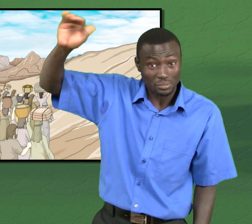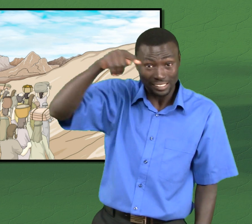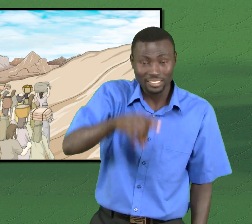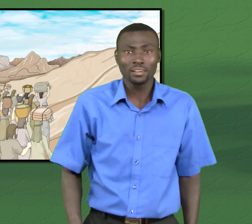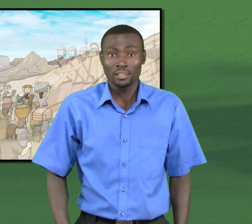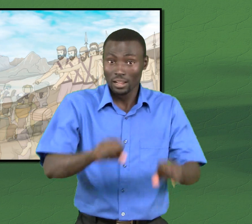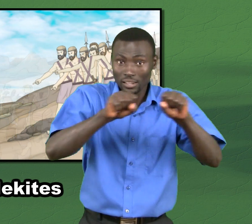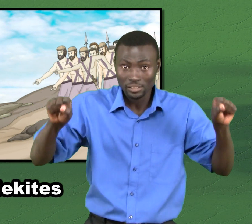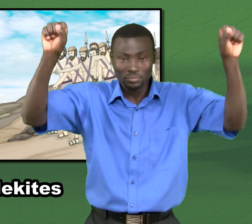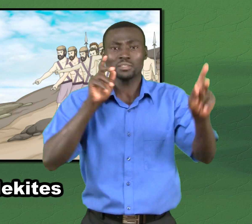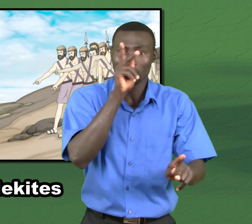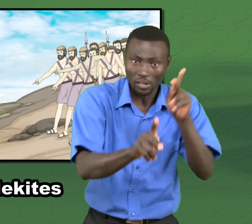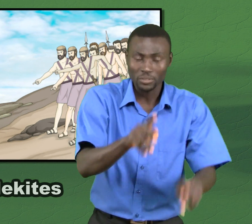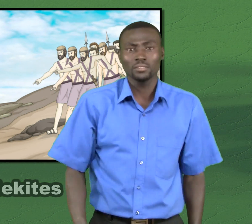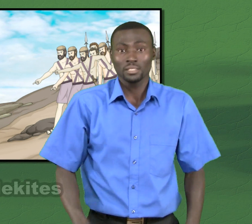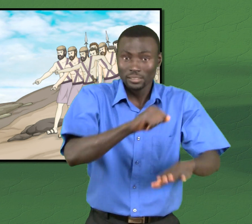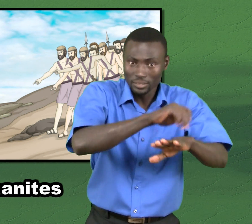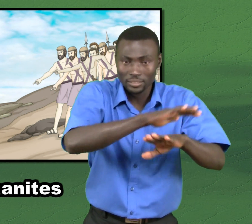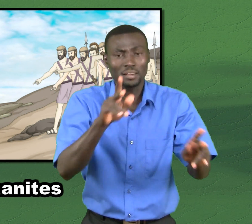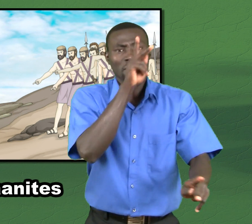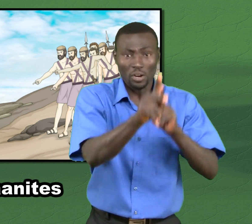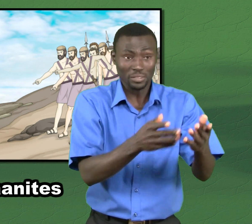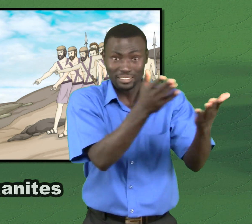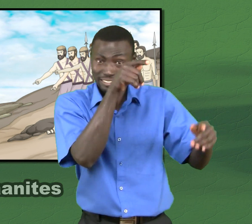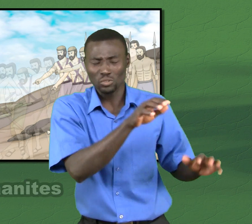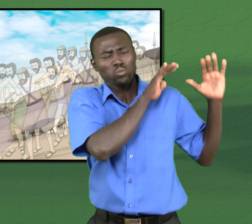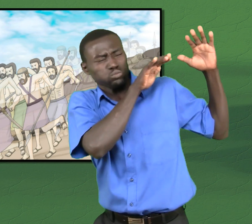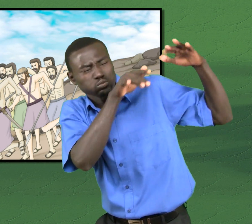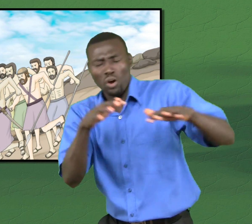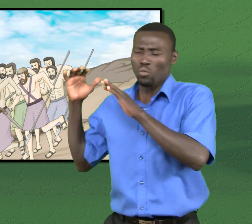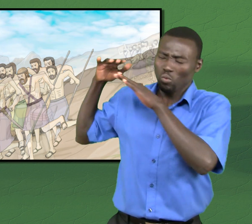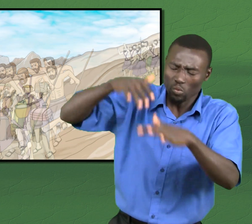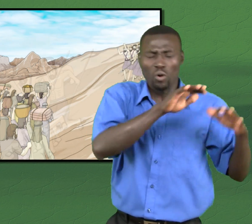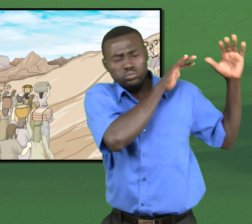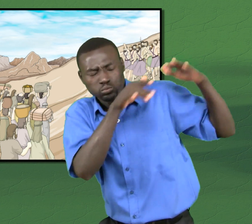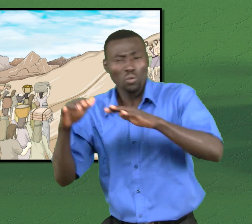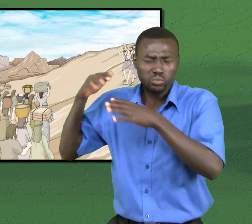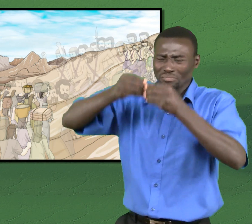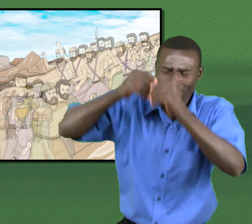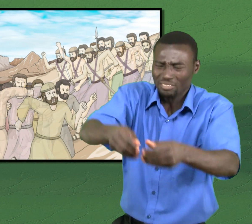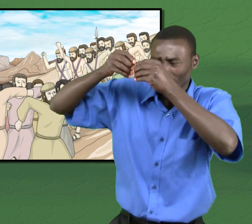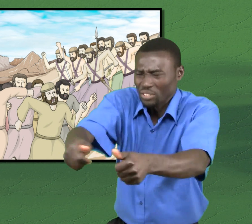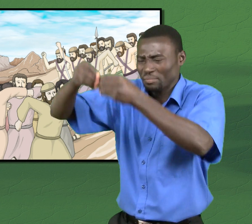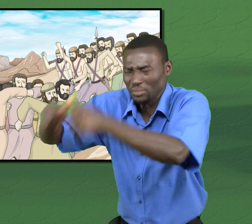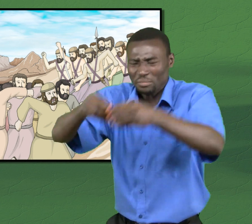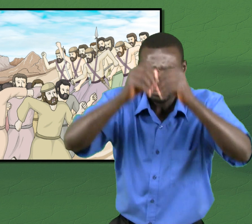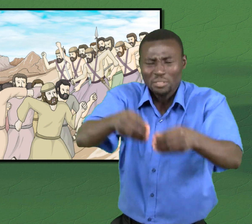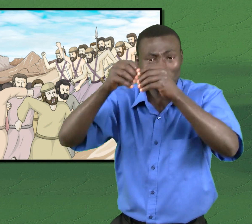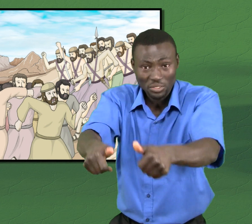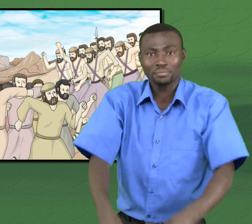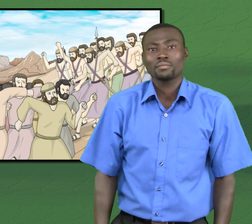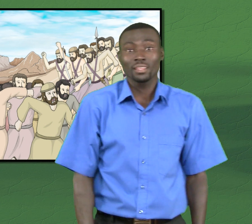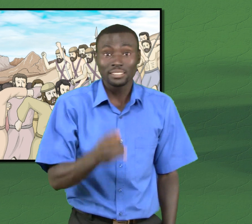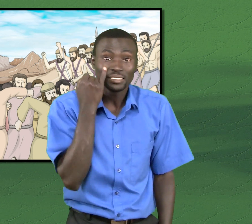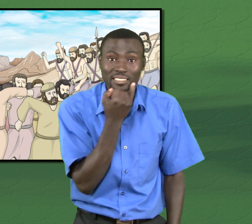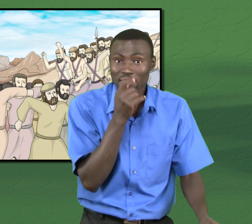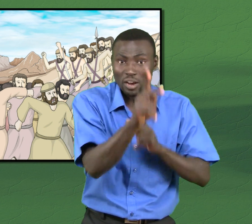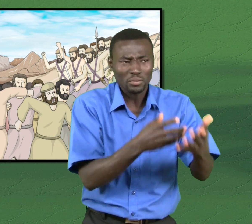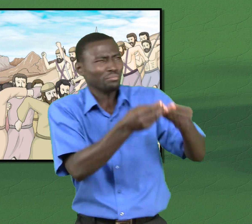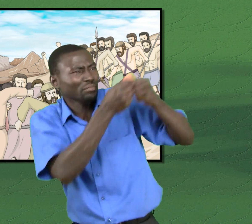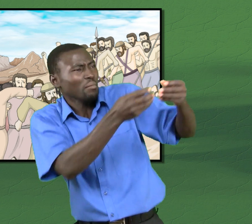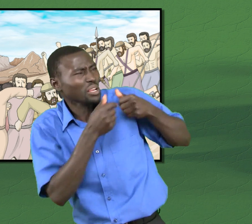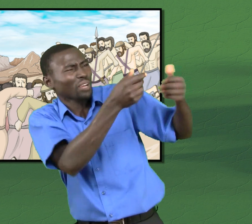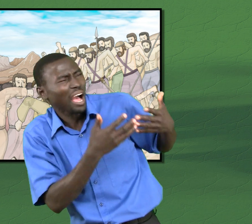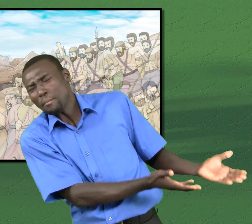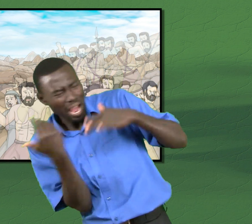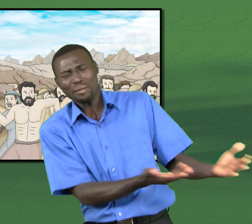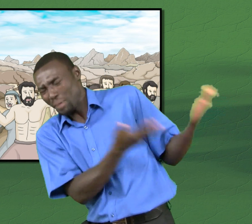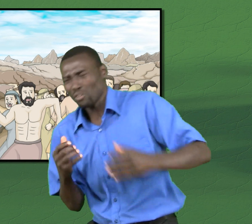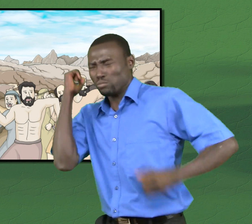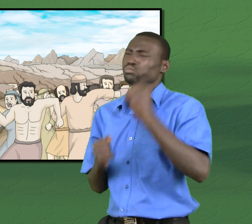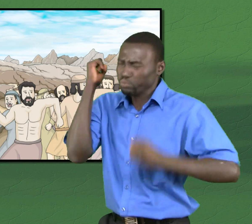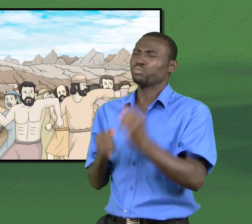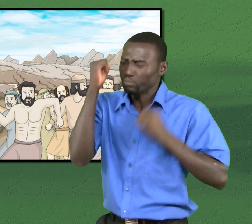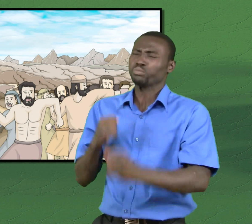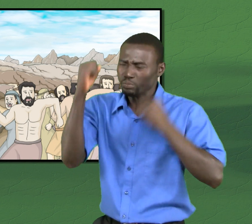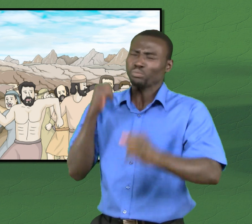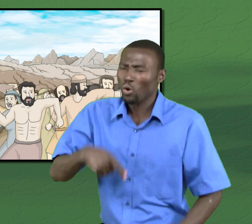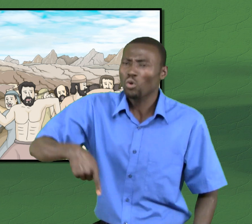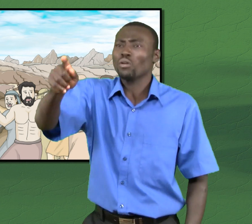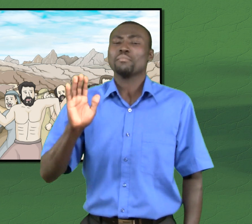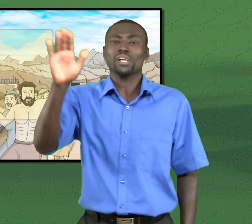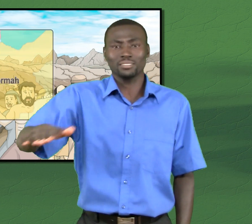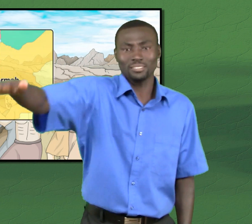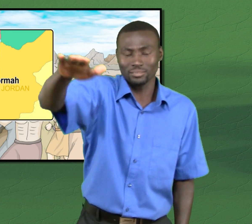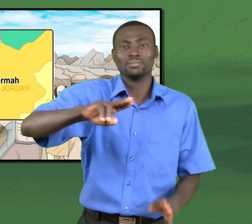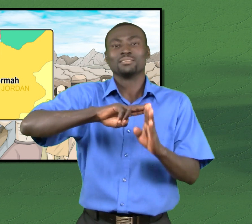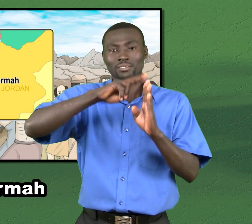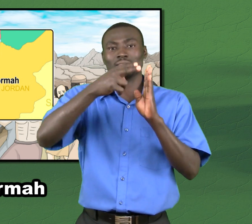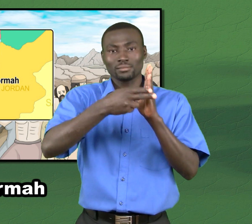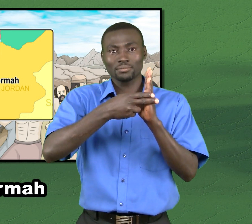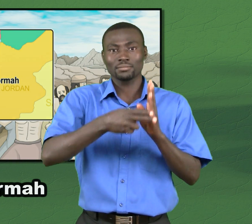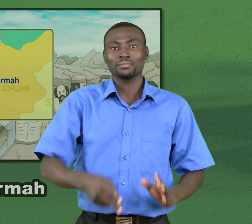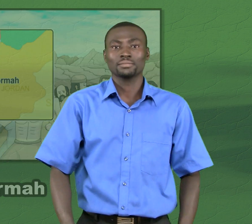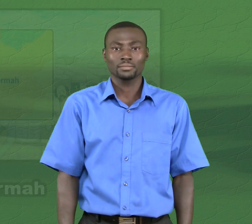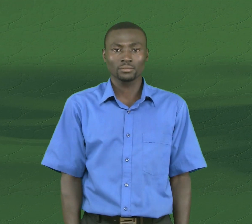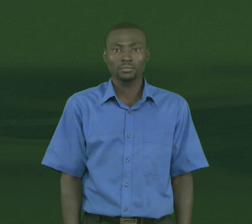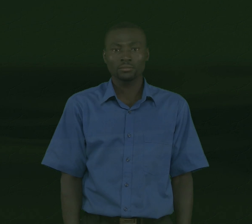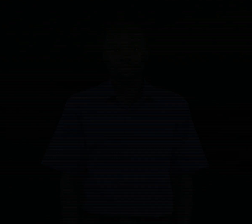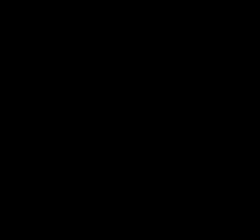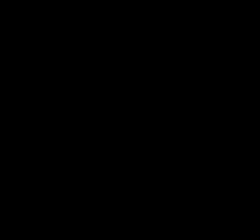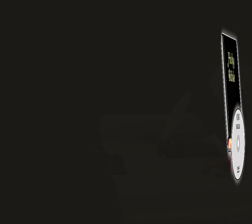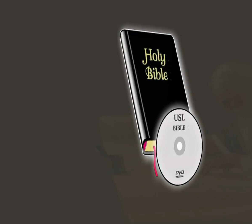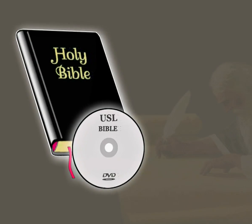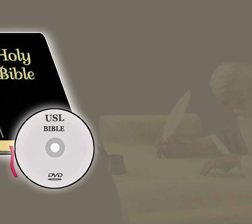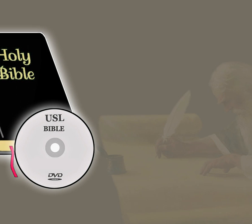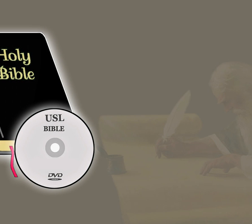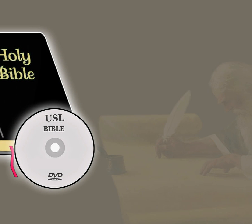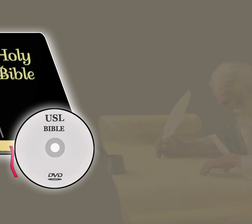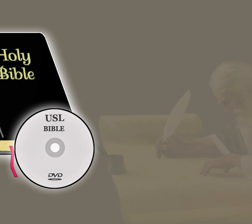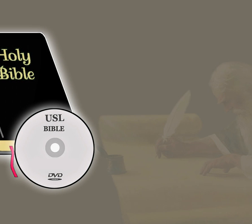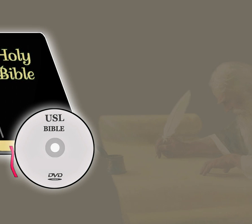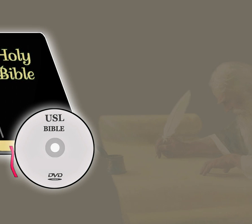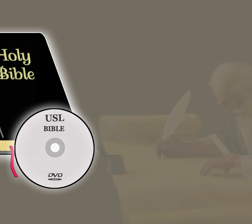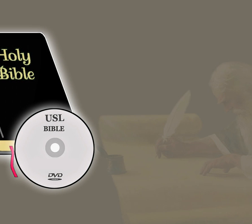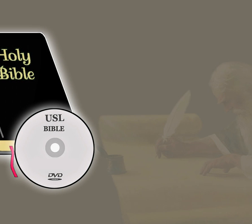Then the Amalekites and Canaanites who lived in that part of the hill country came down, attacked them, and routed them all the way to Hormah.